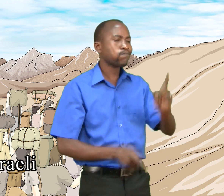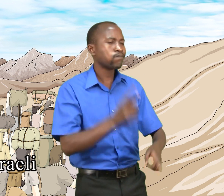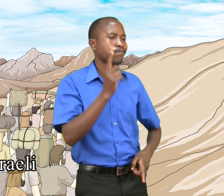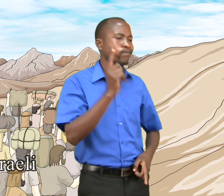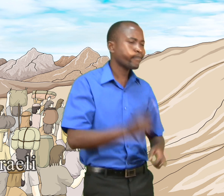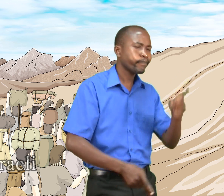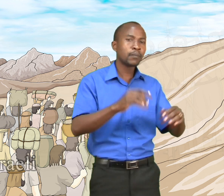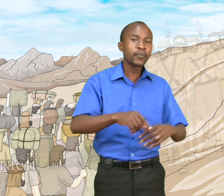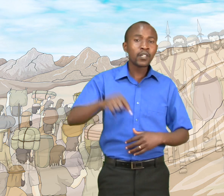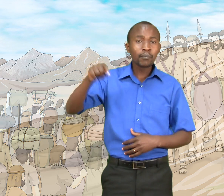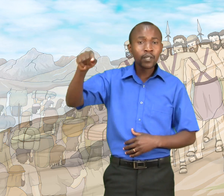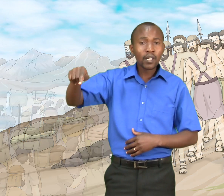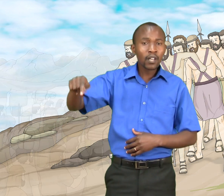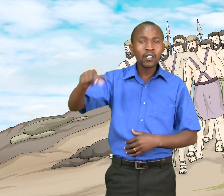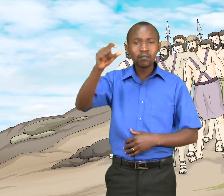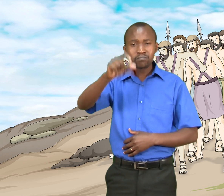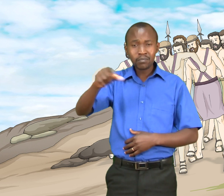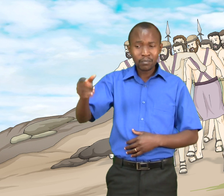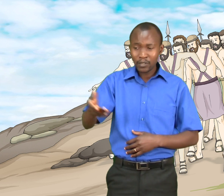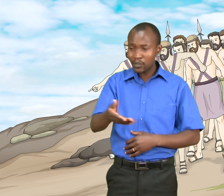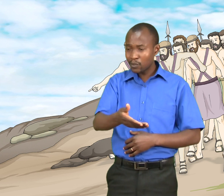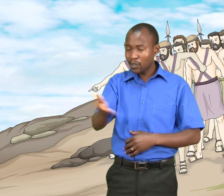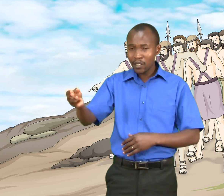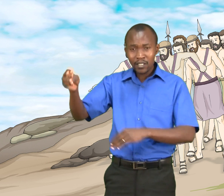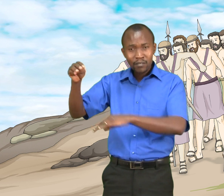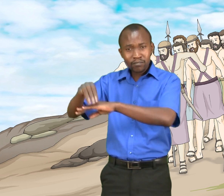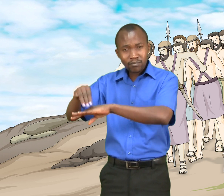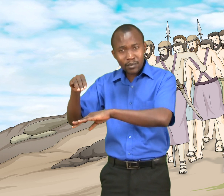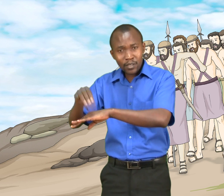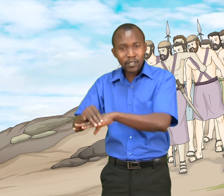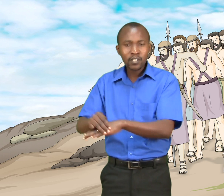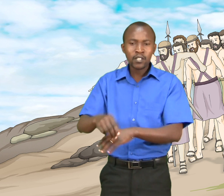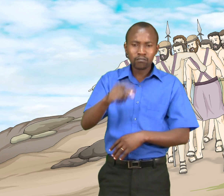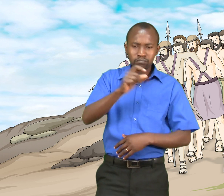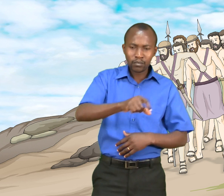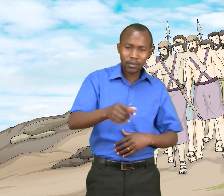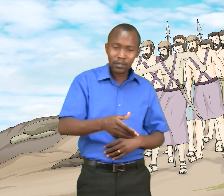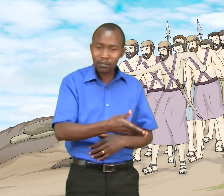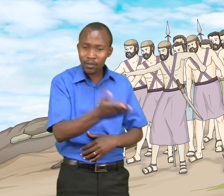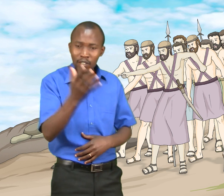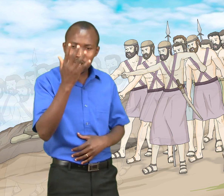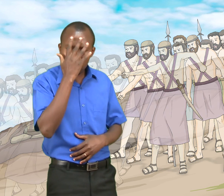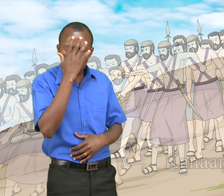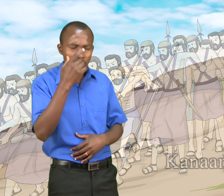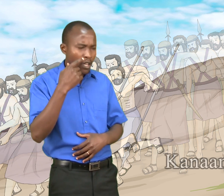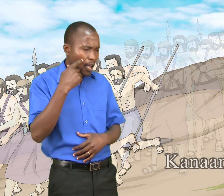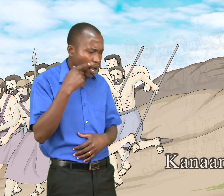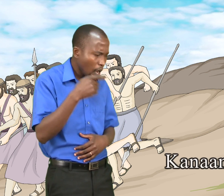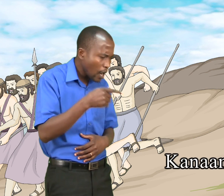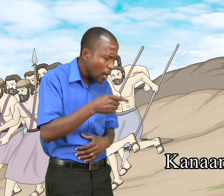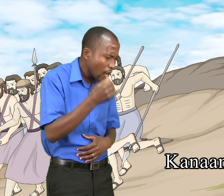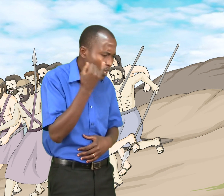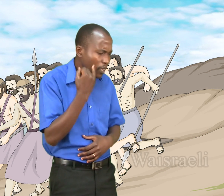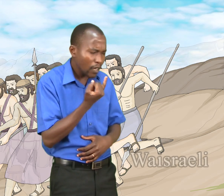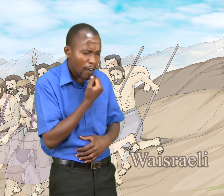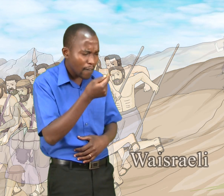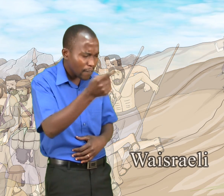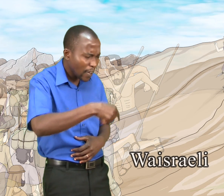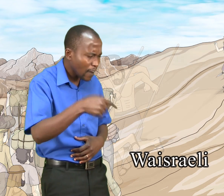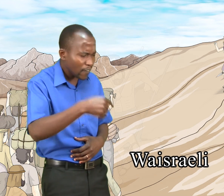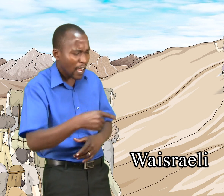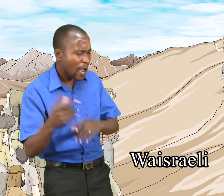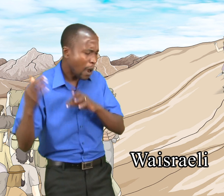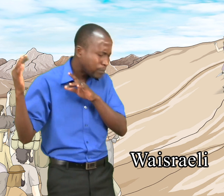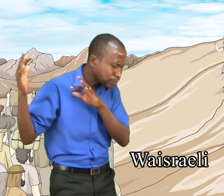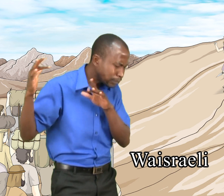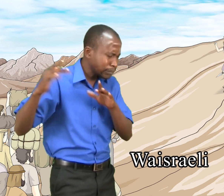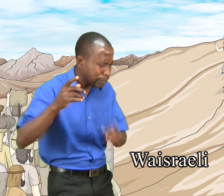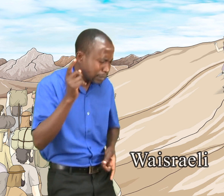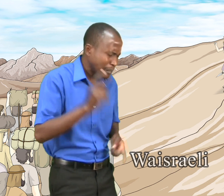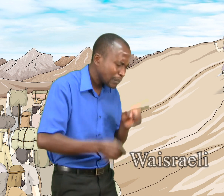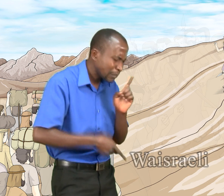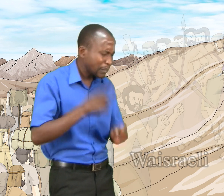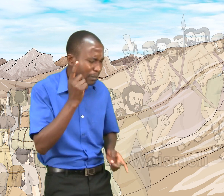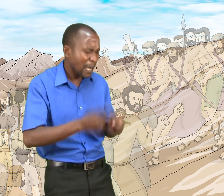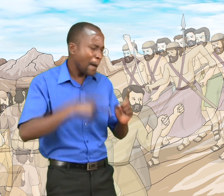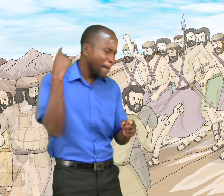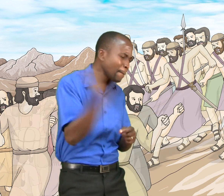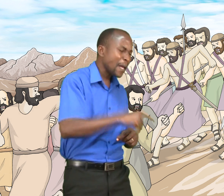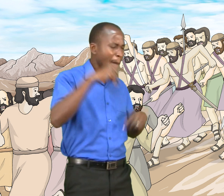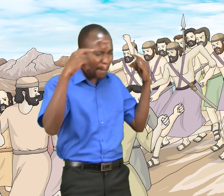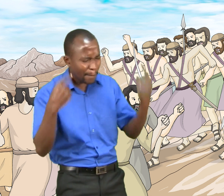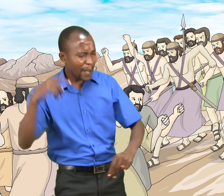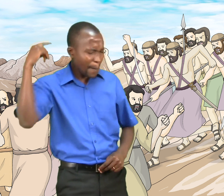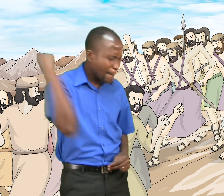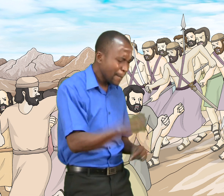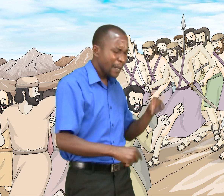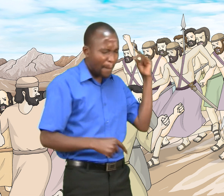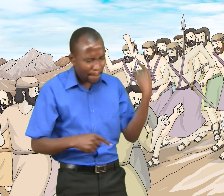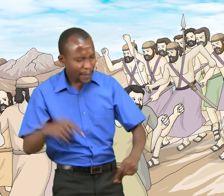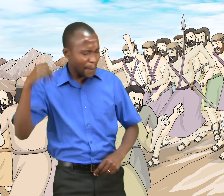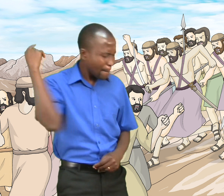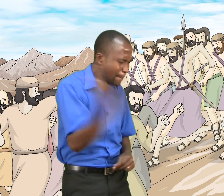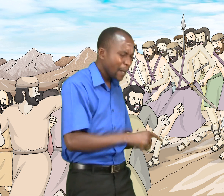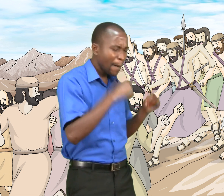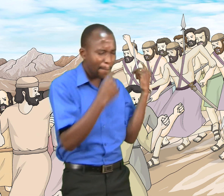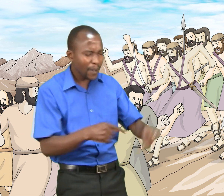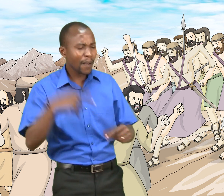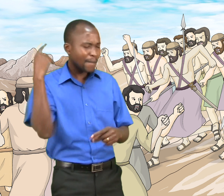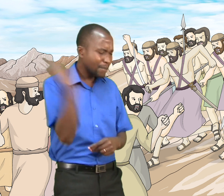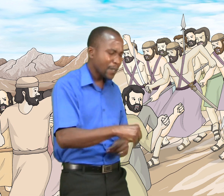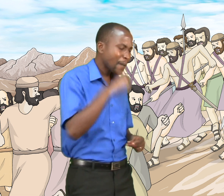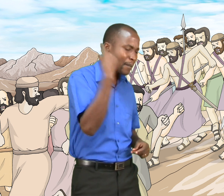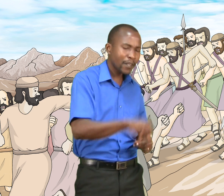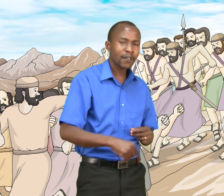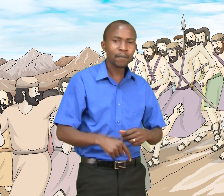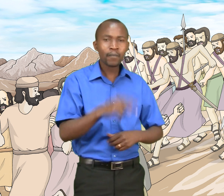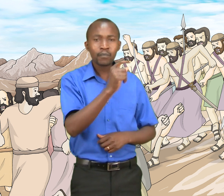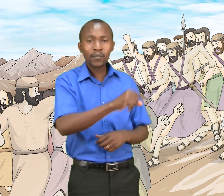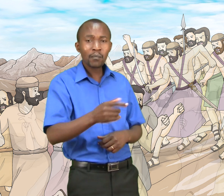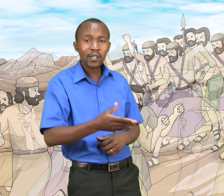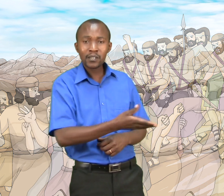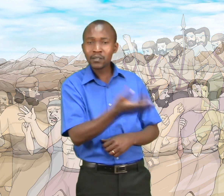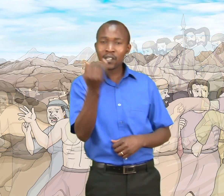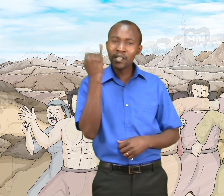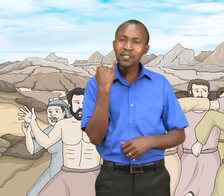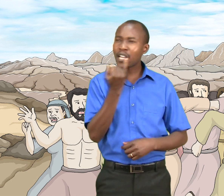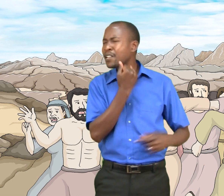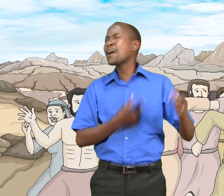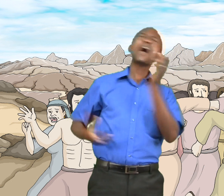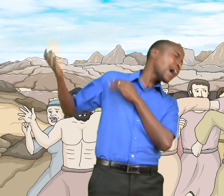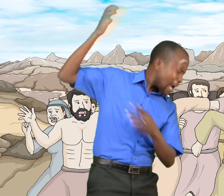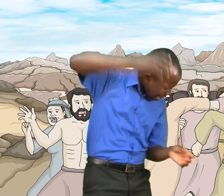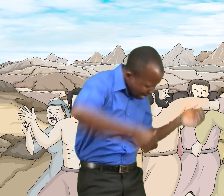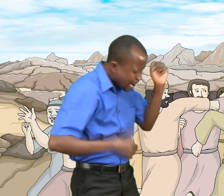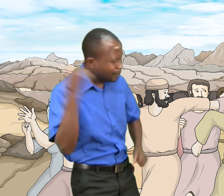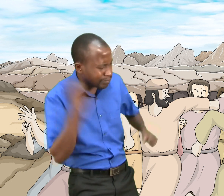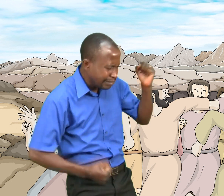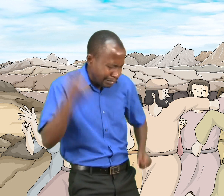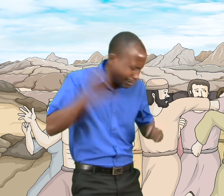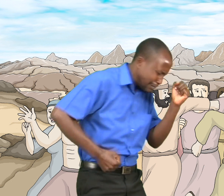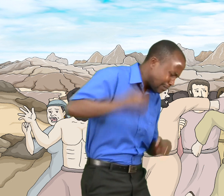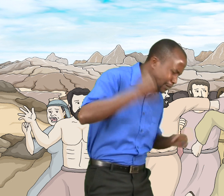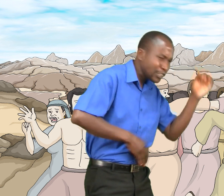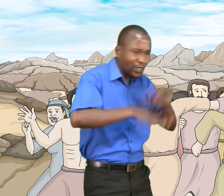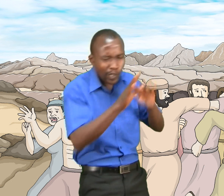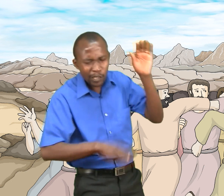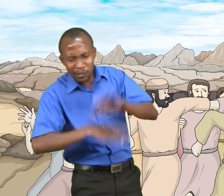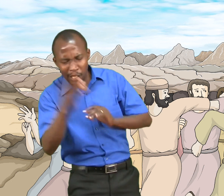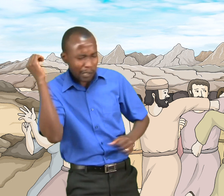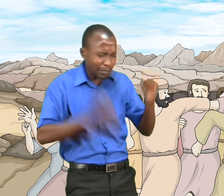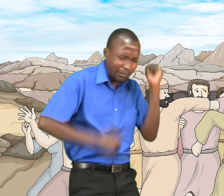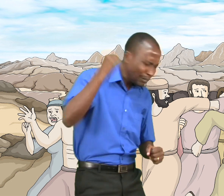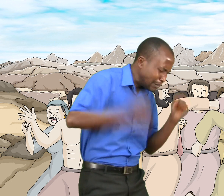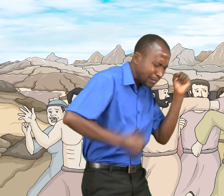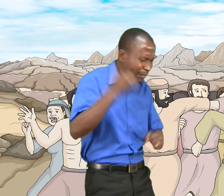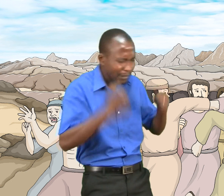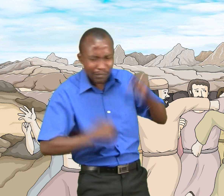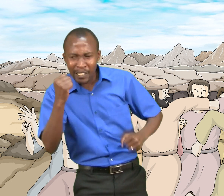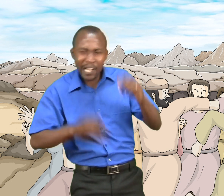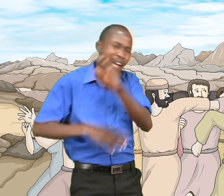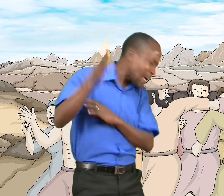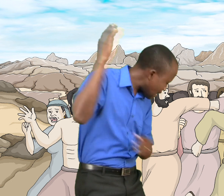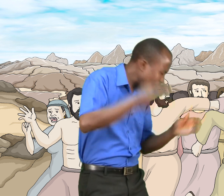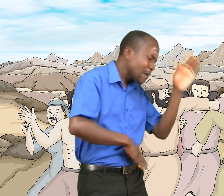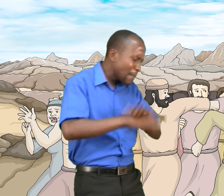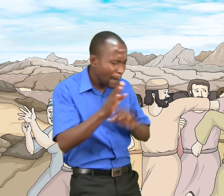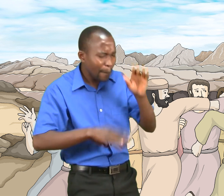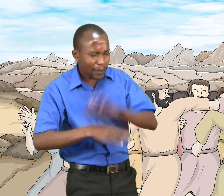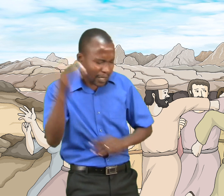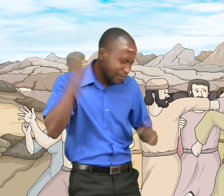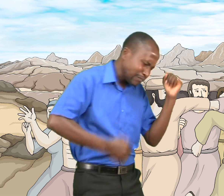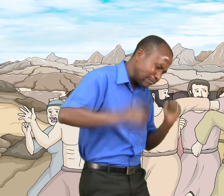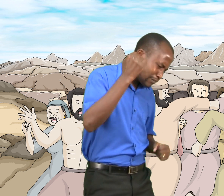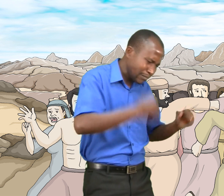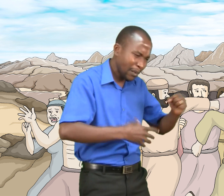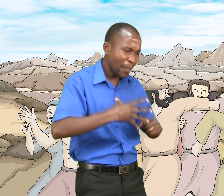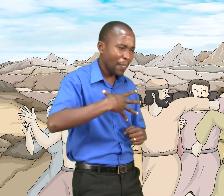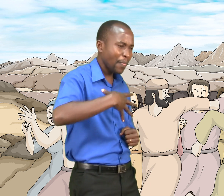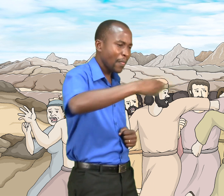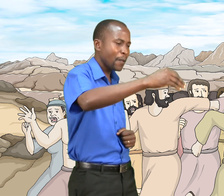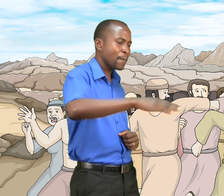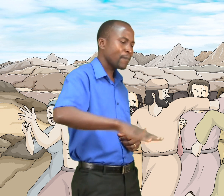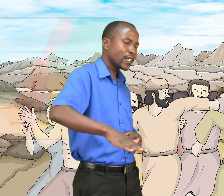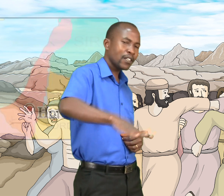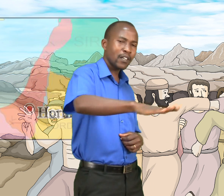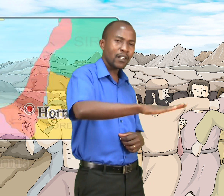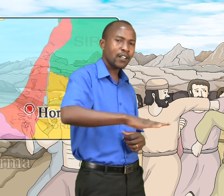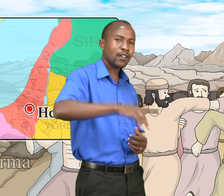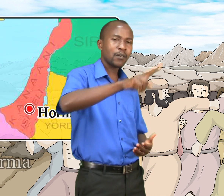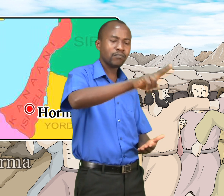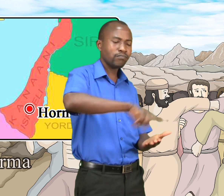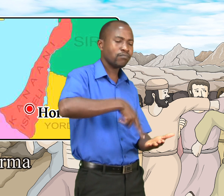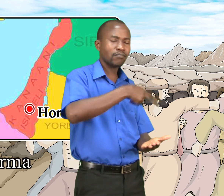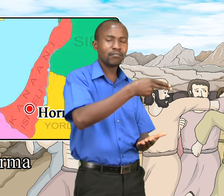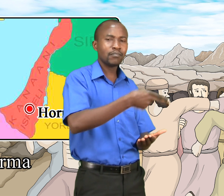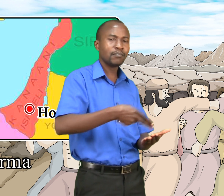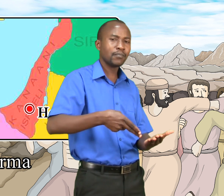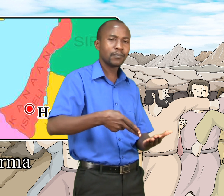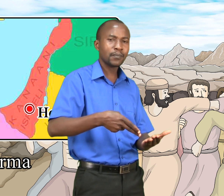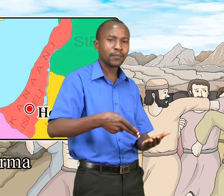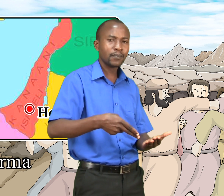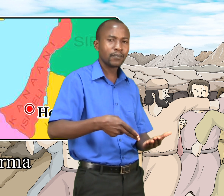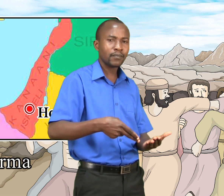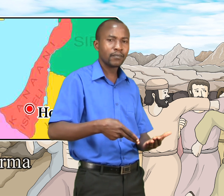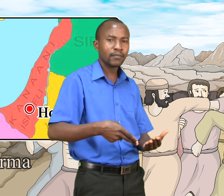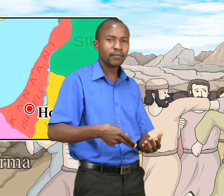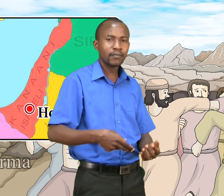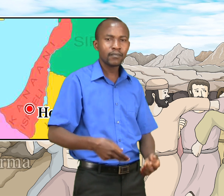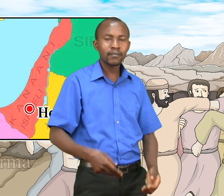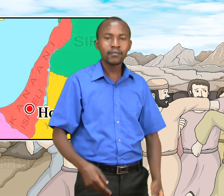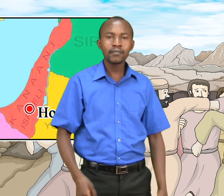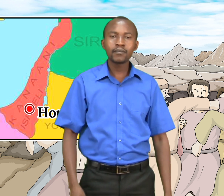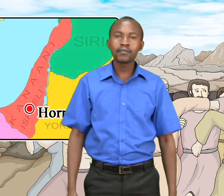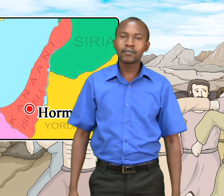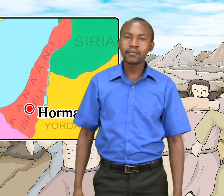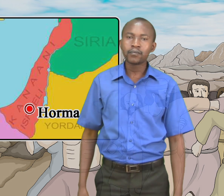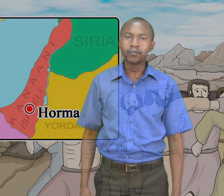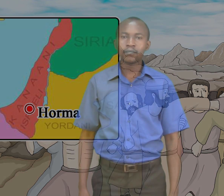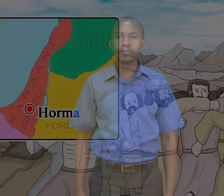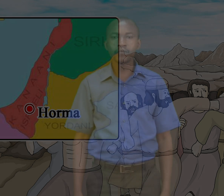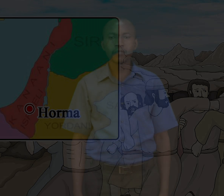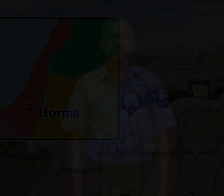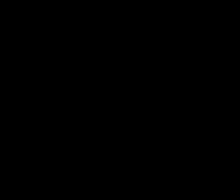Then the Amalekites and Canaanites who lived in that part of the hill country came down, attacked them, and routed them all the way to Hormah.